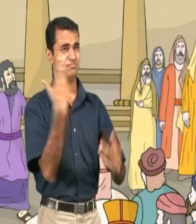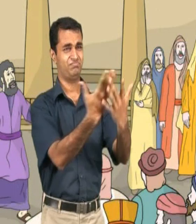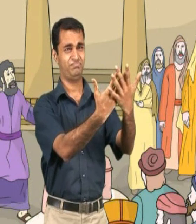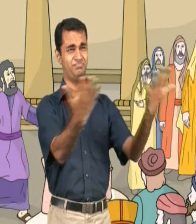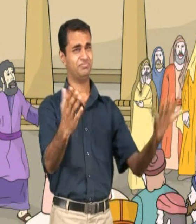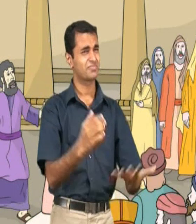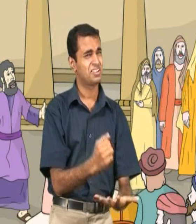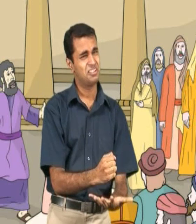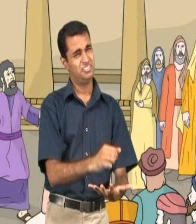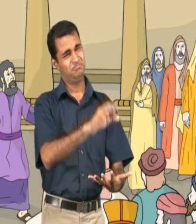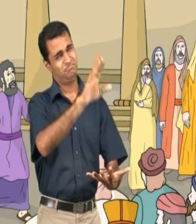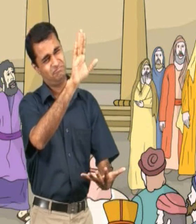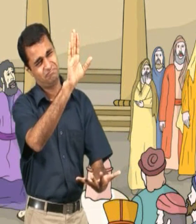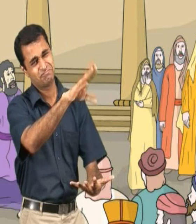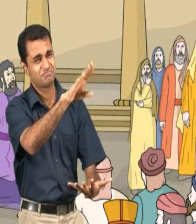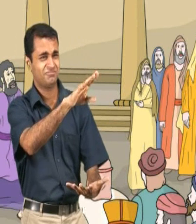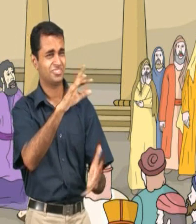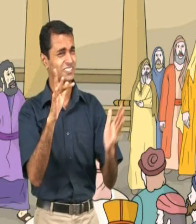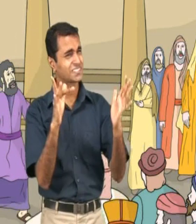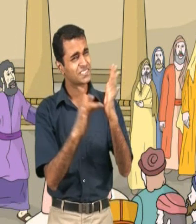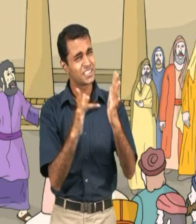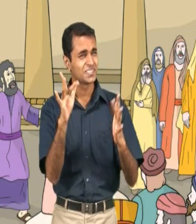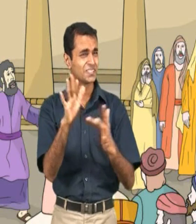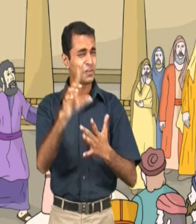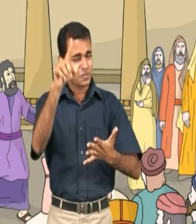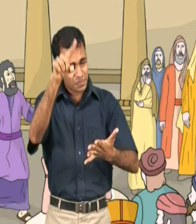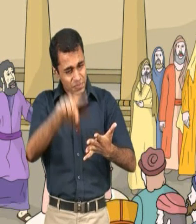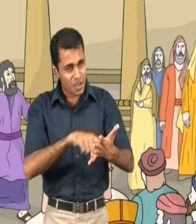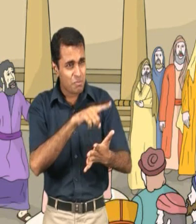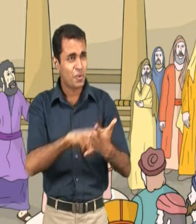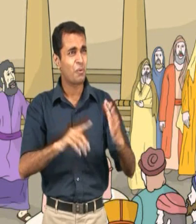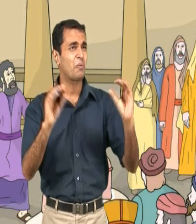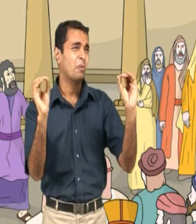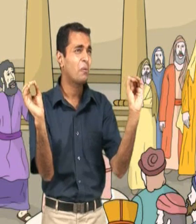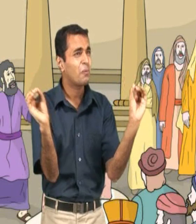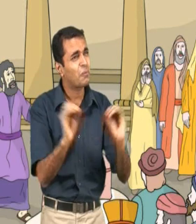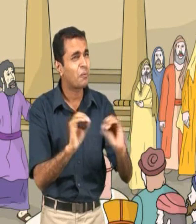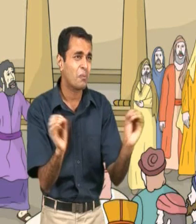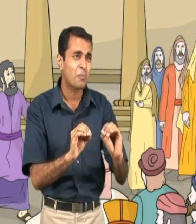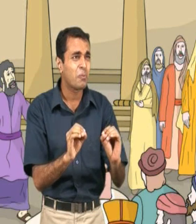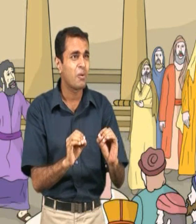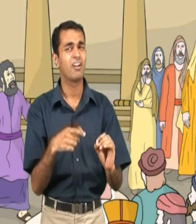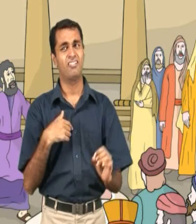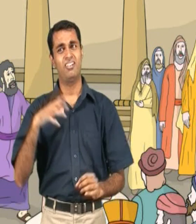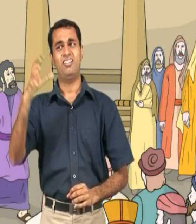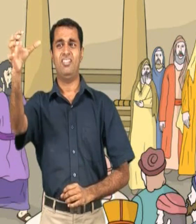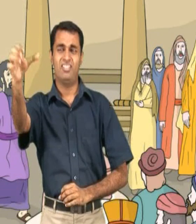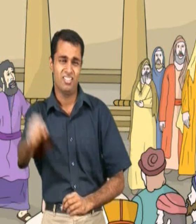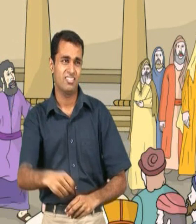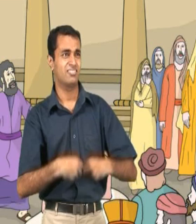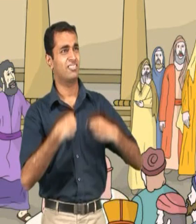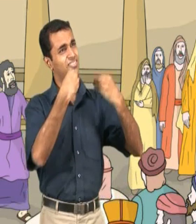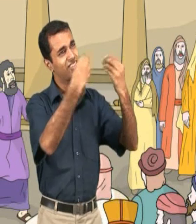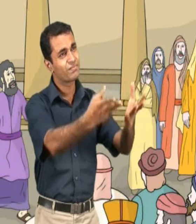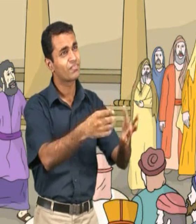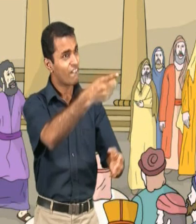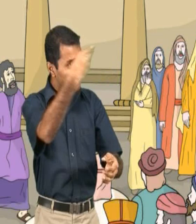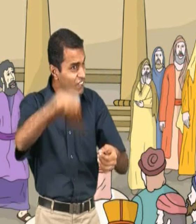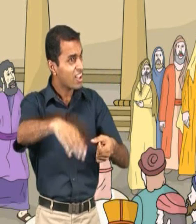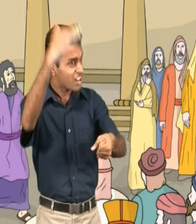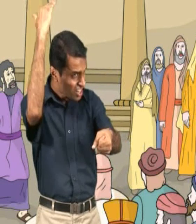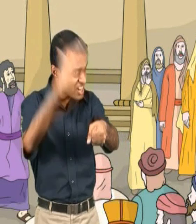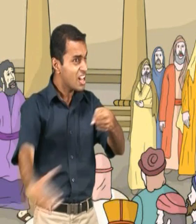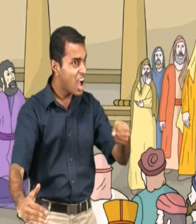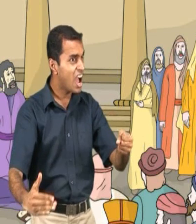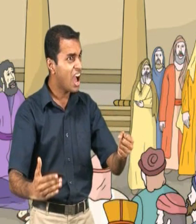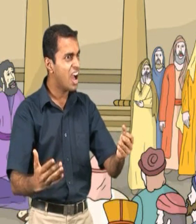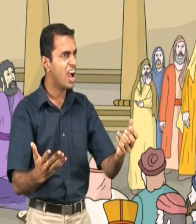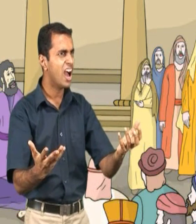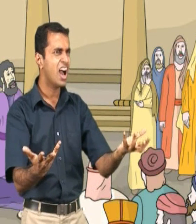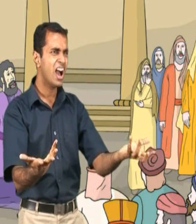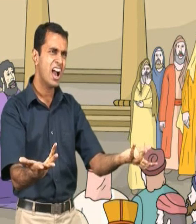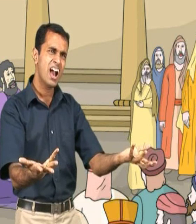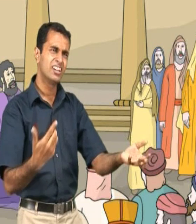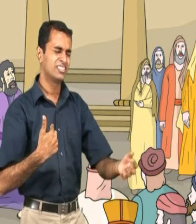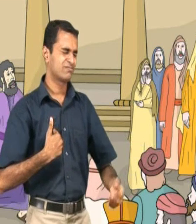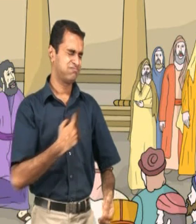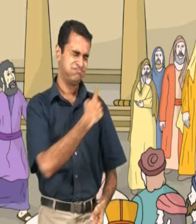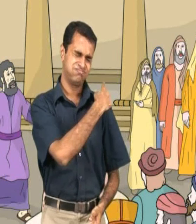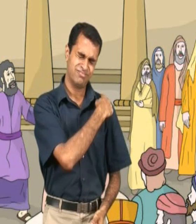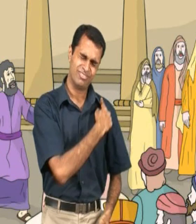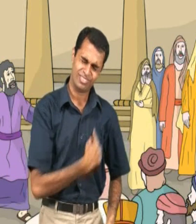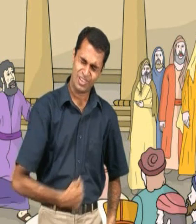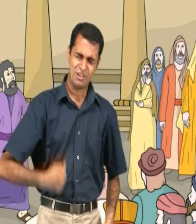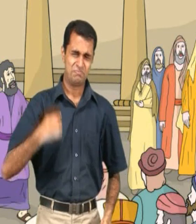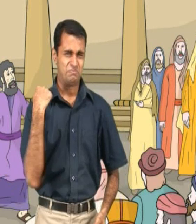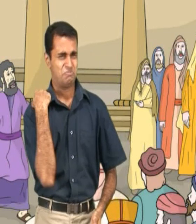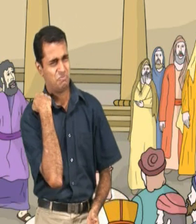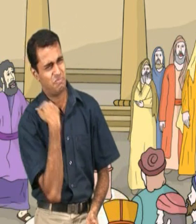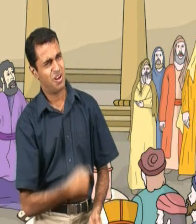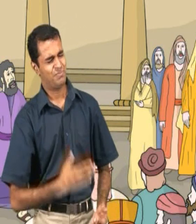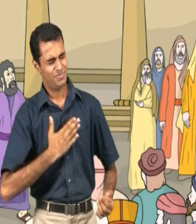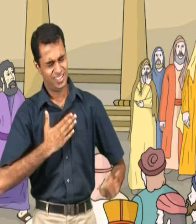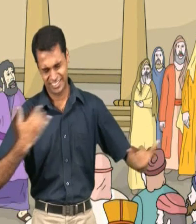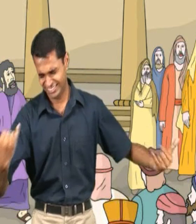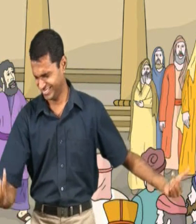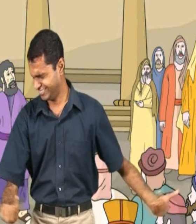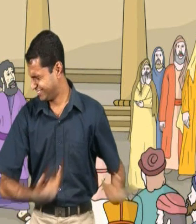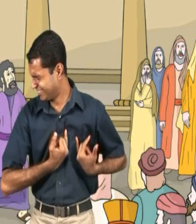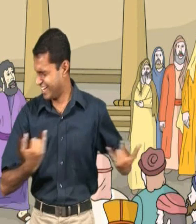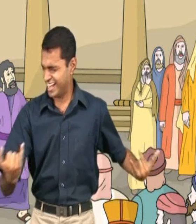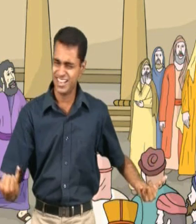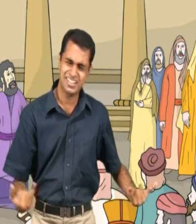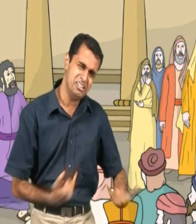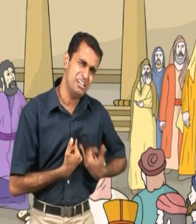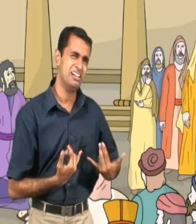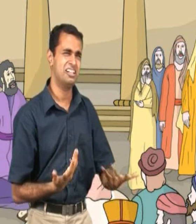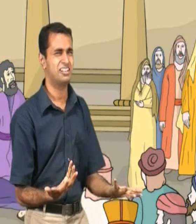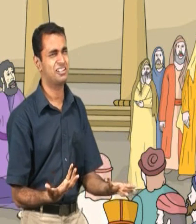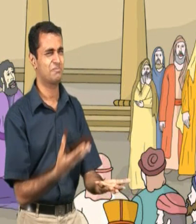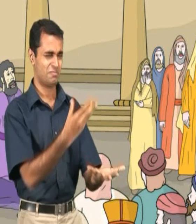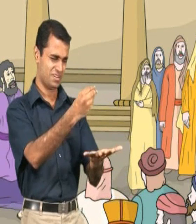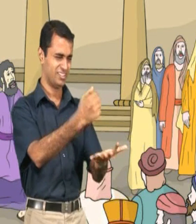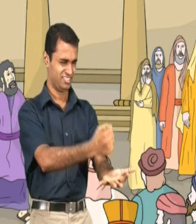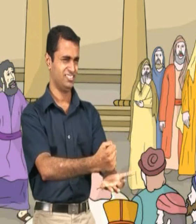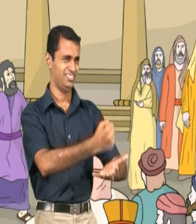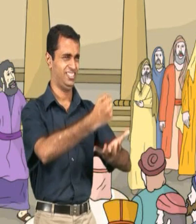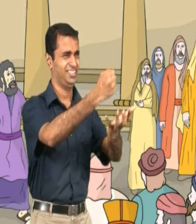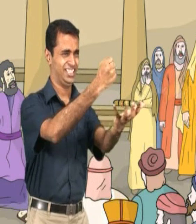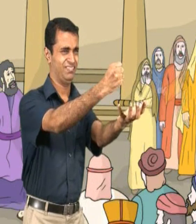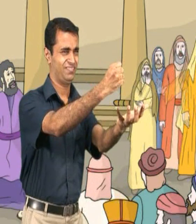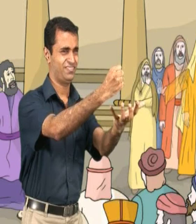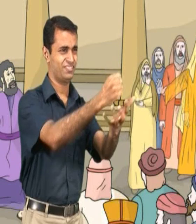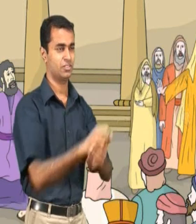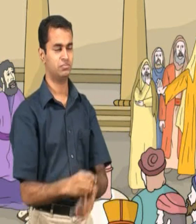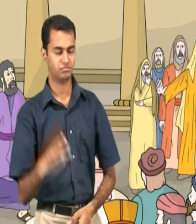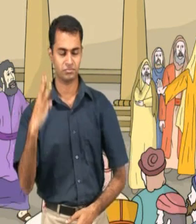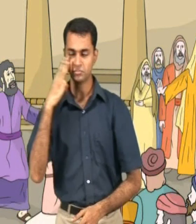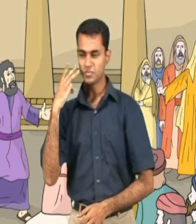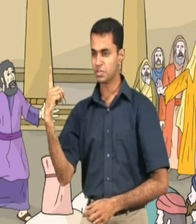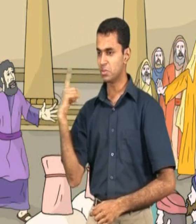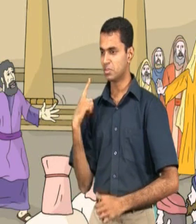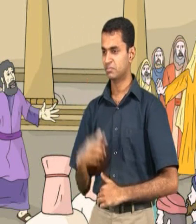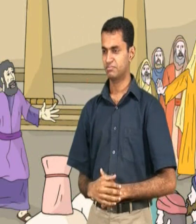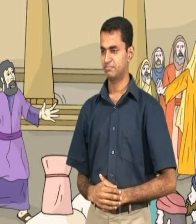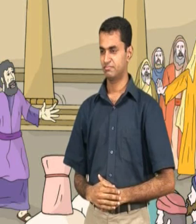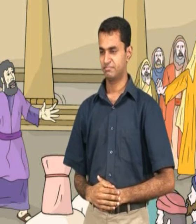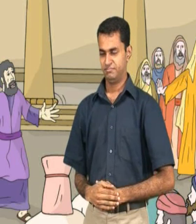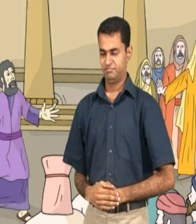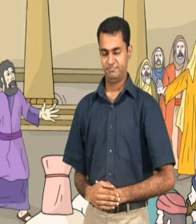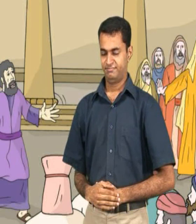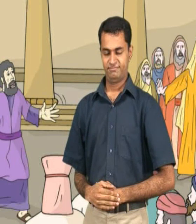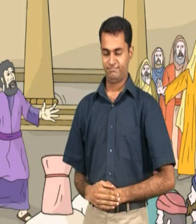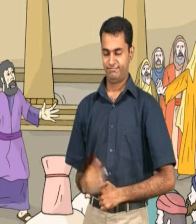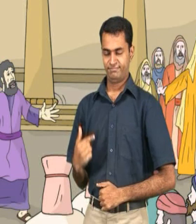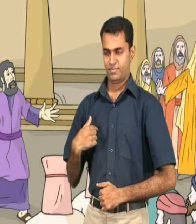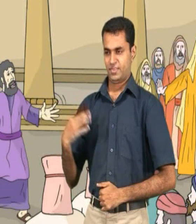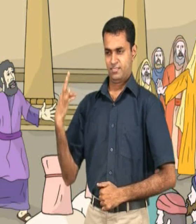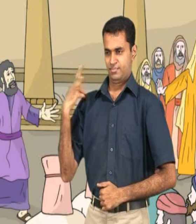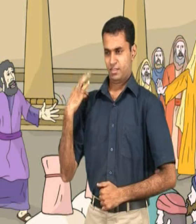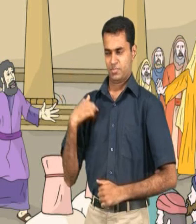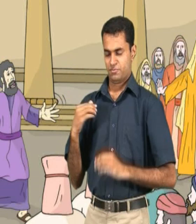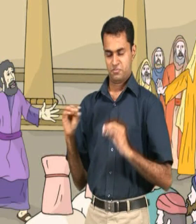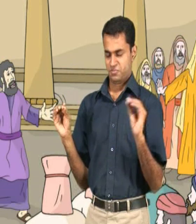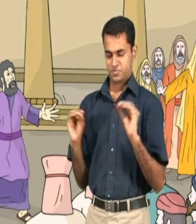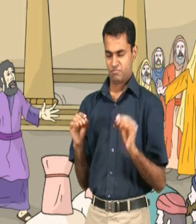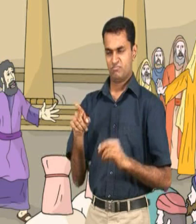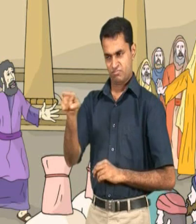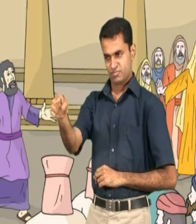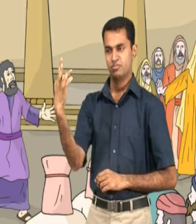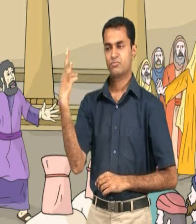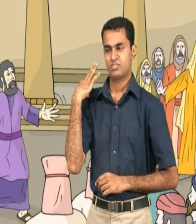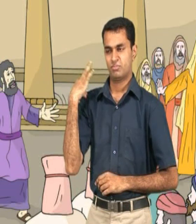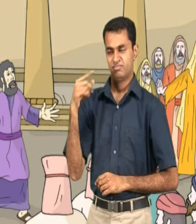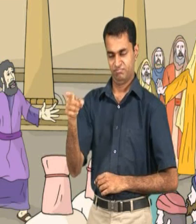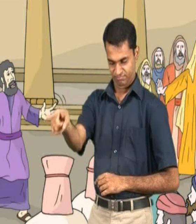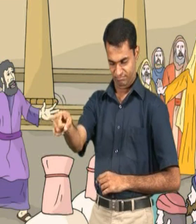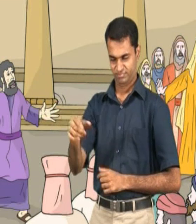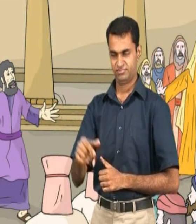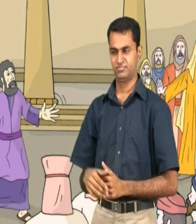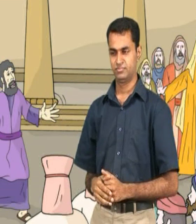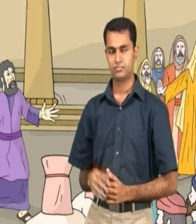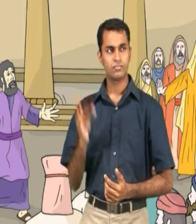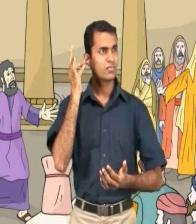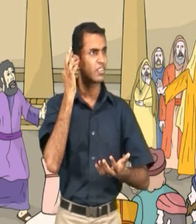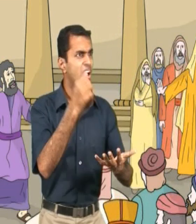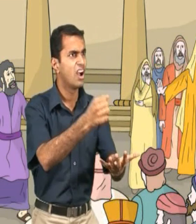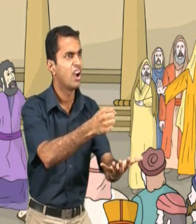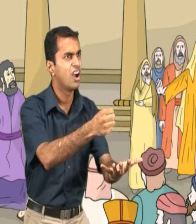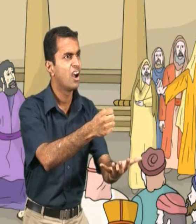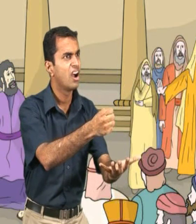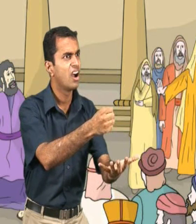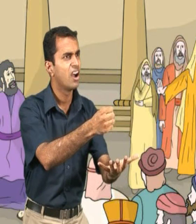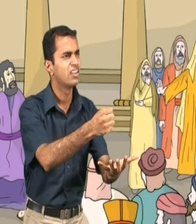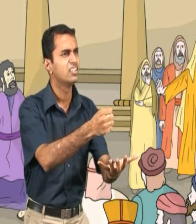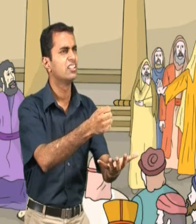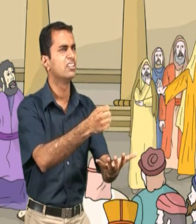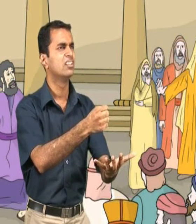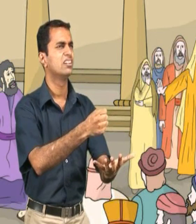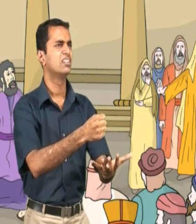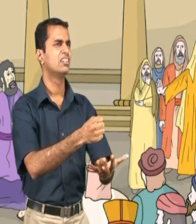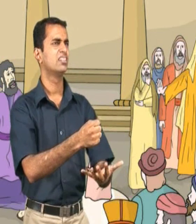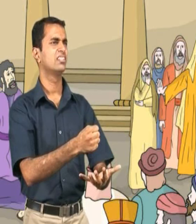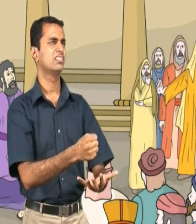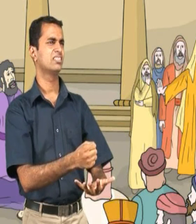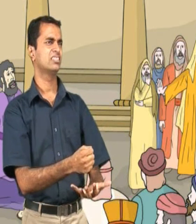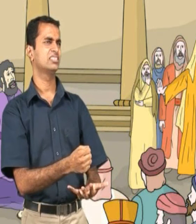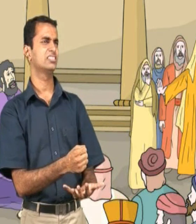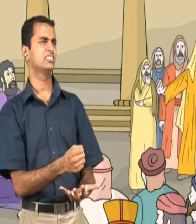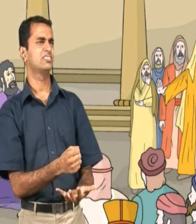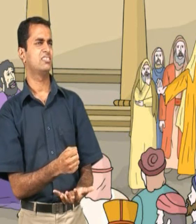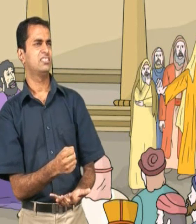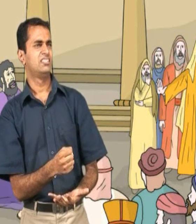“I have sinned by betraying innocent blood,” he said. “What is that to us?”